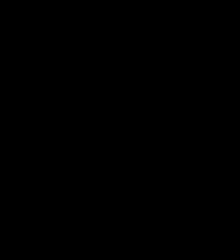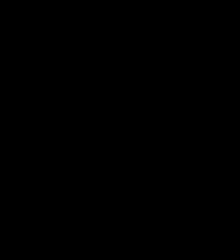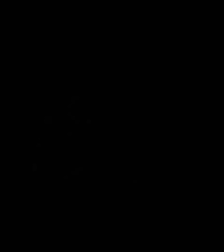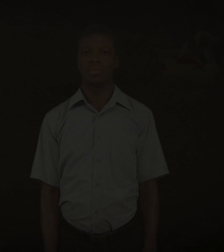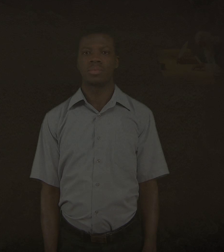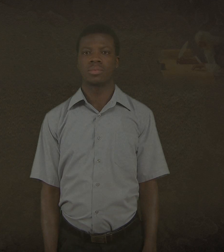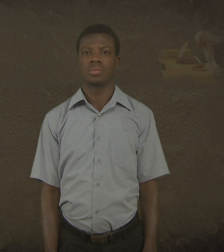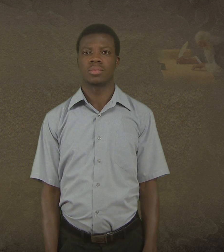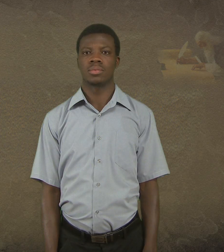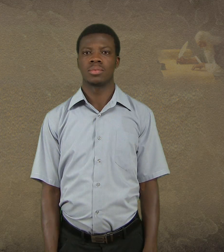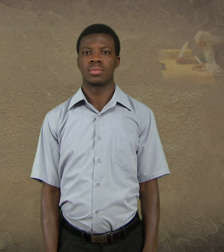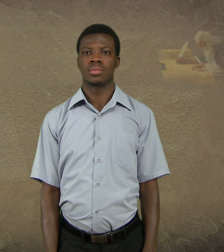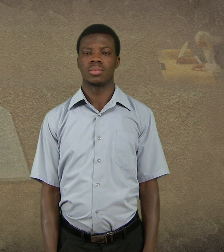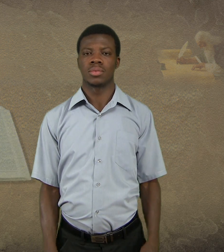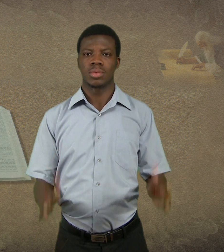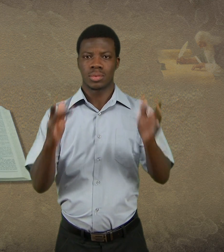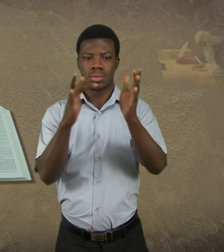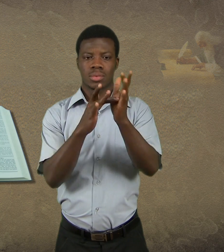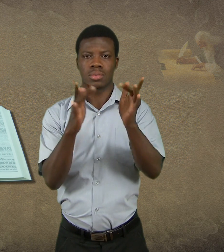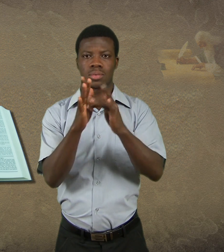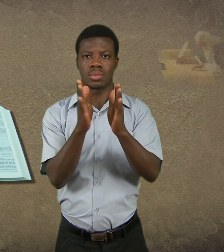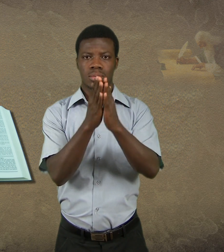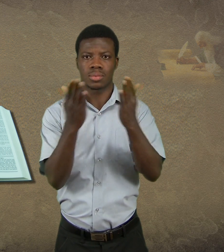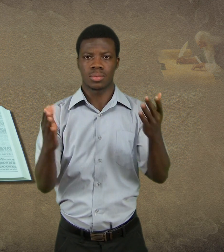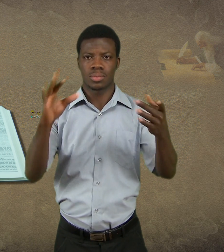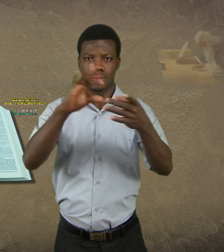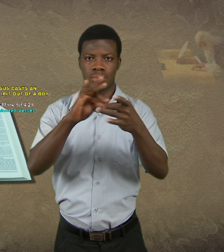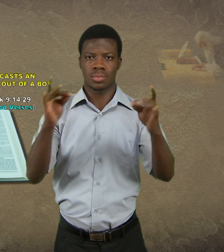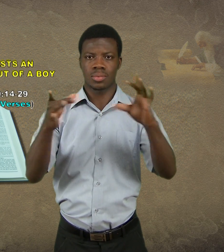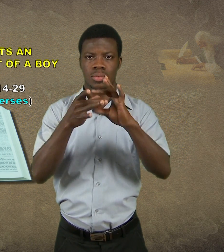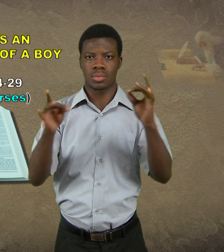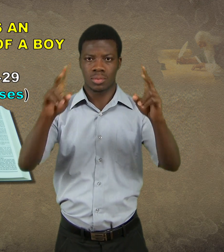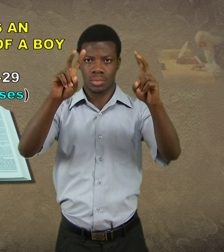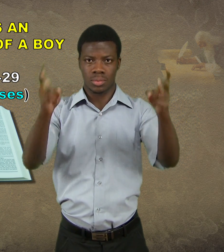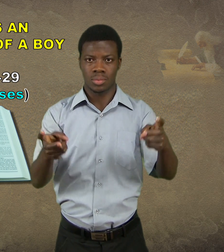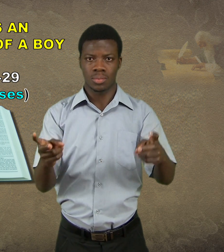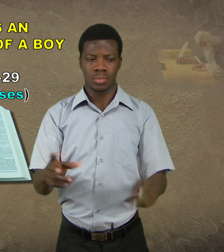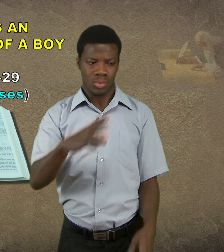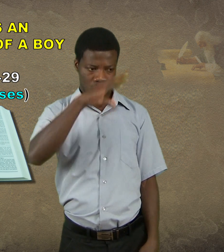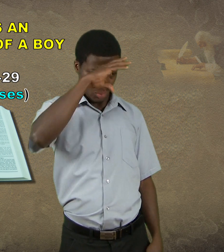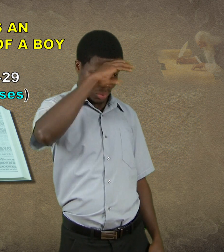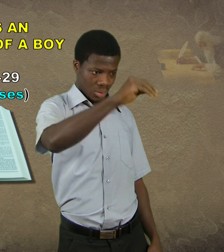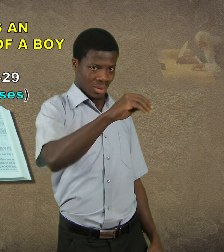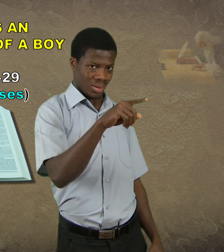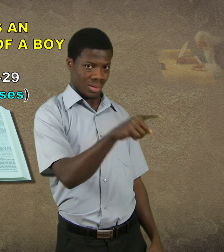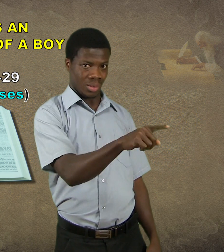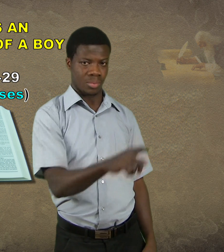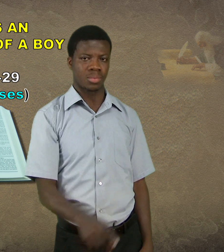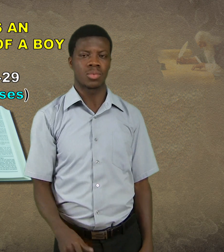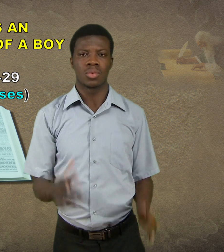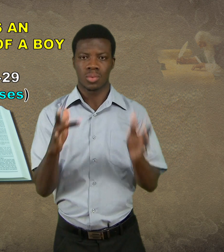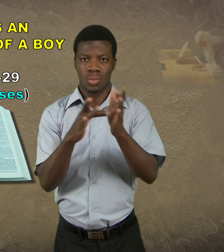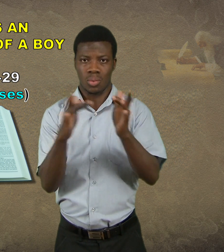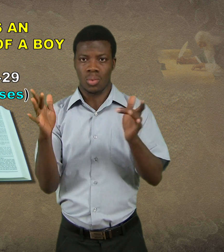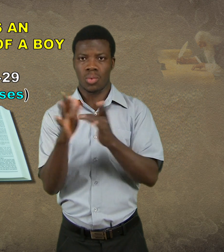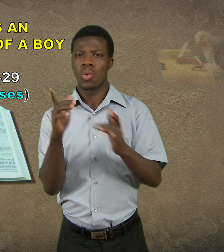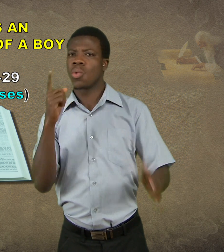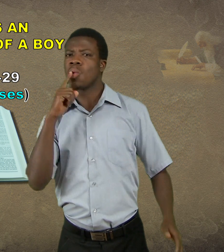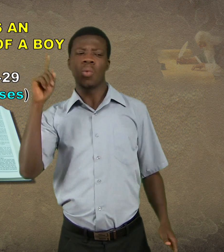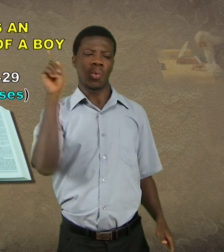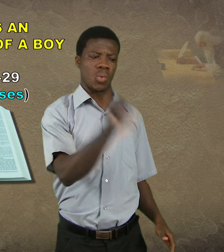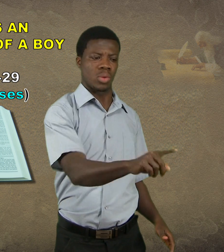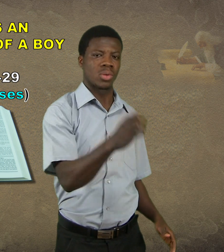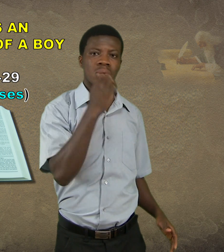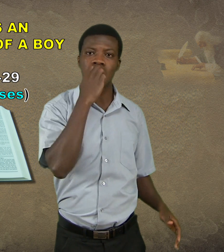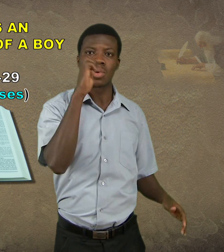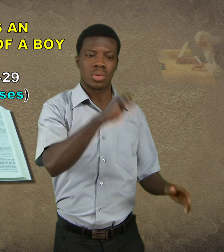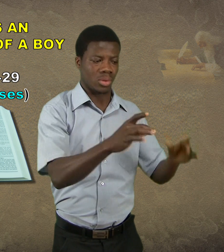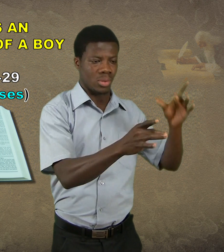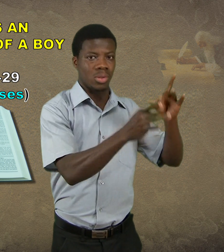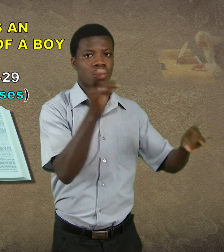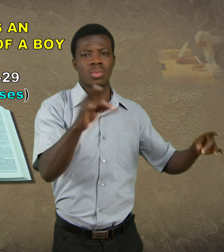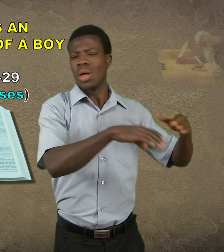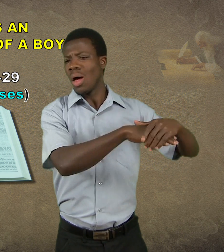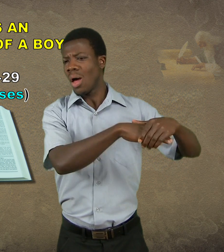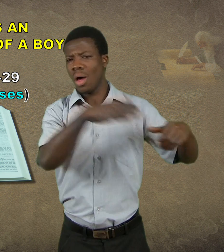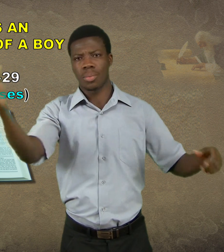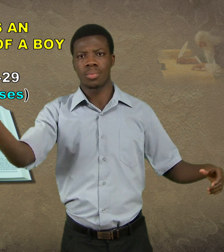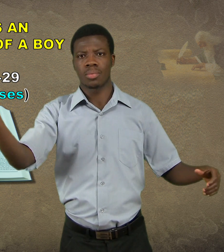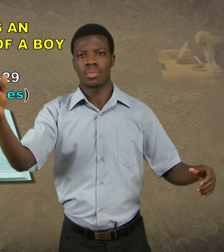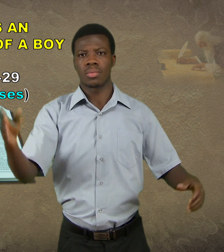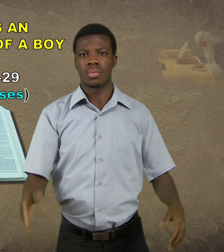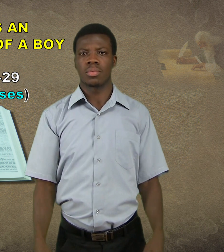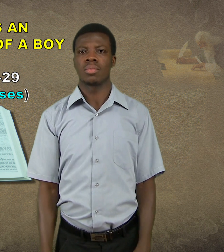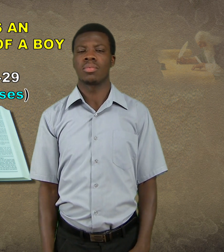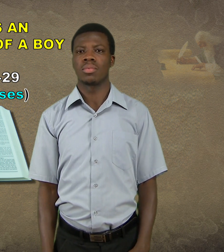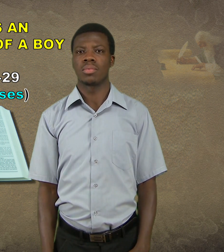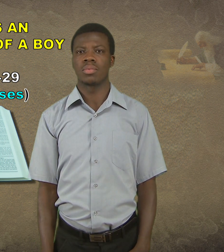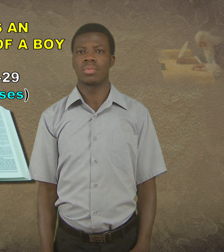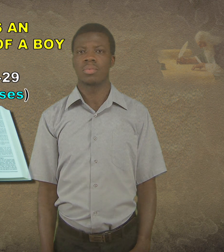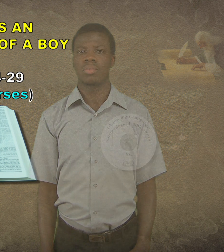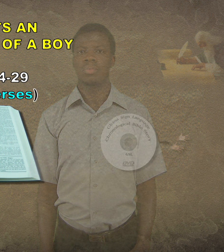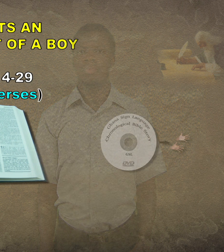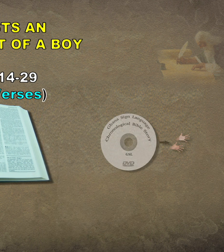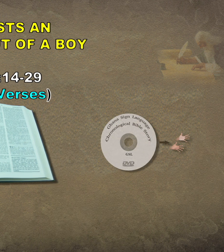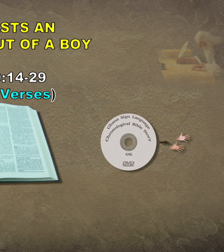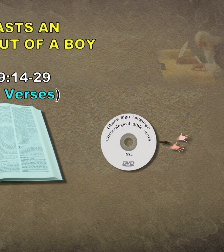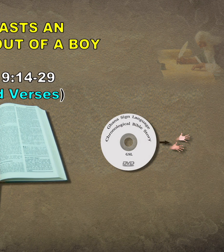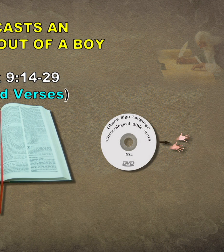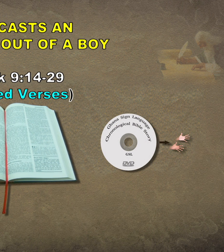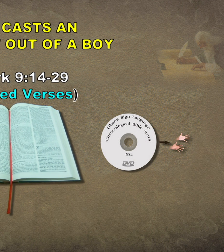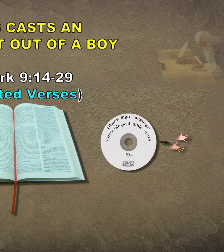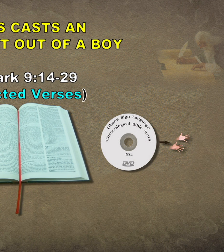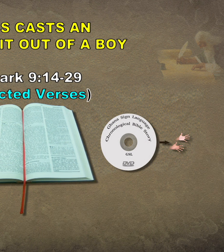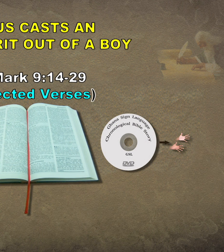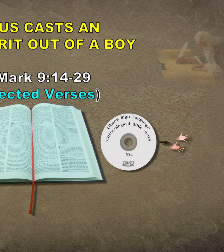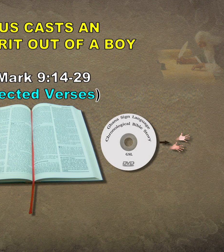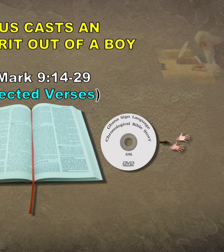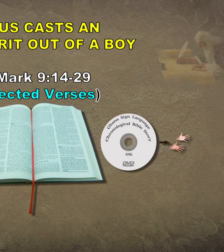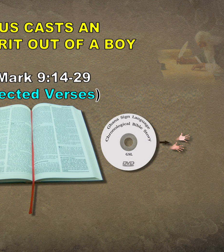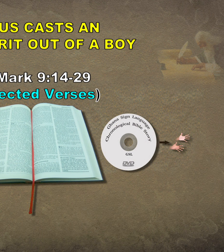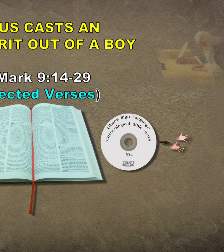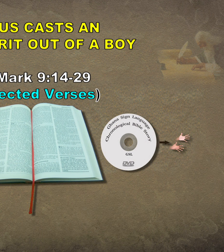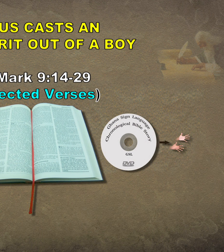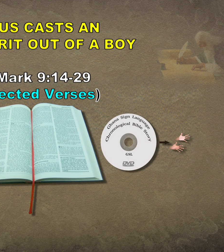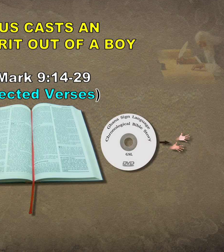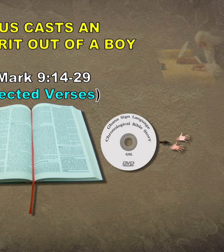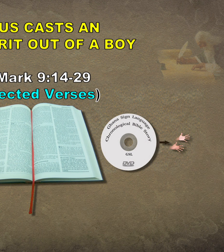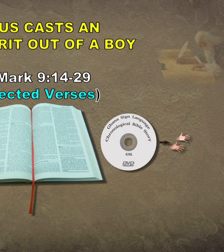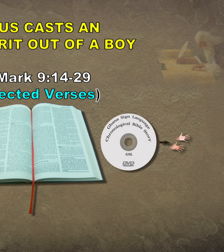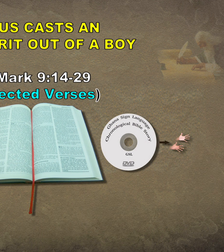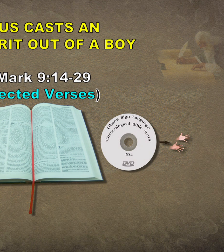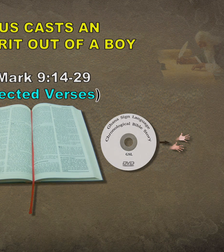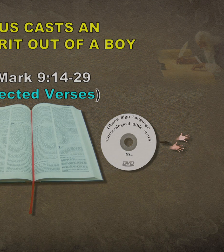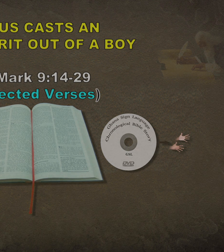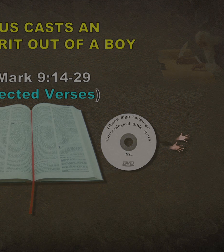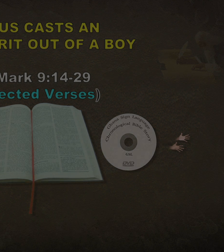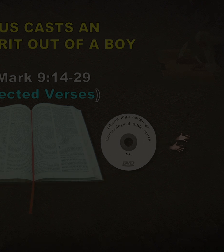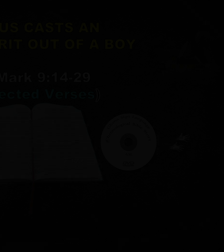Jesus casts an evil Spirit out of a boy